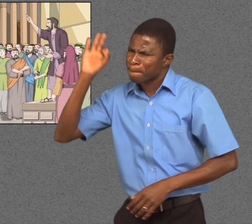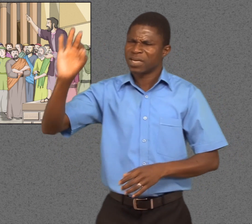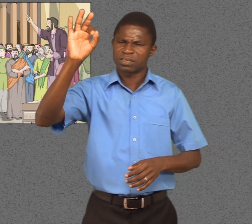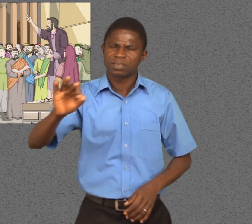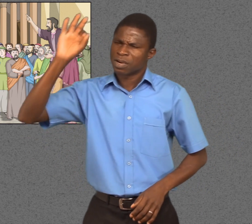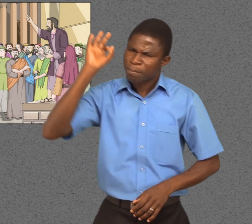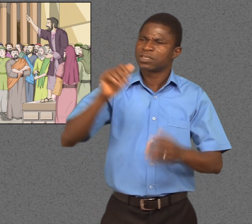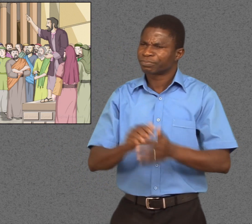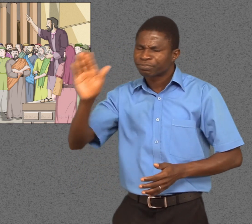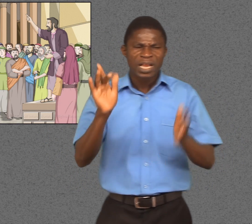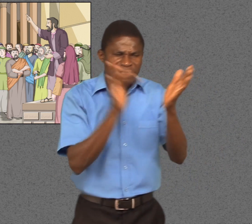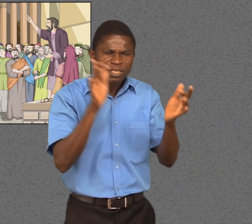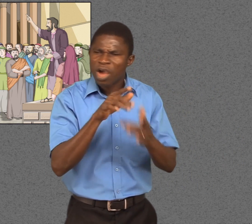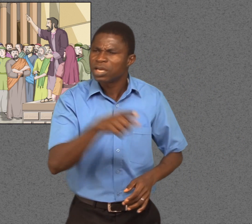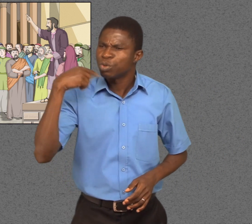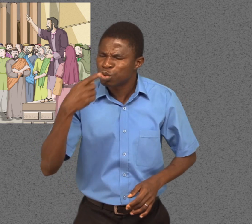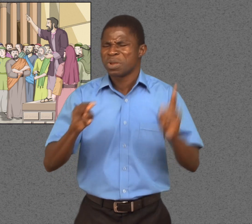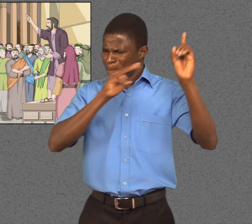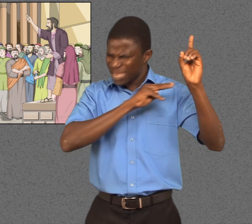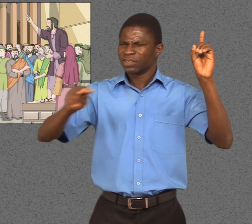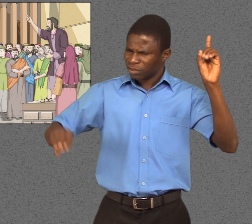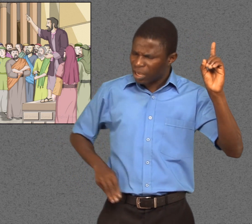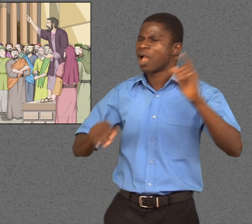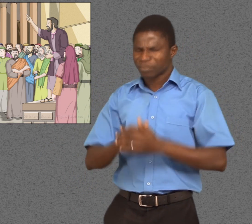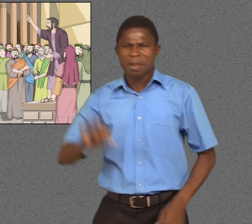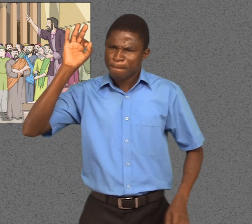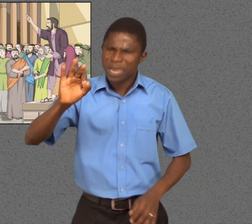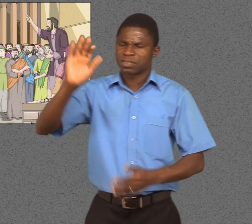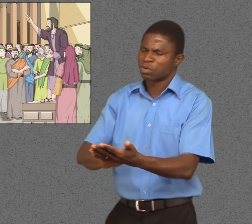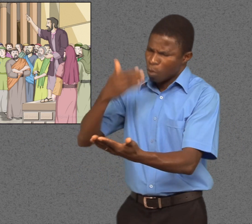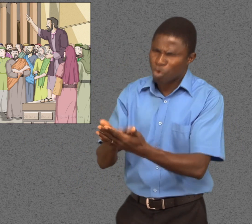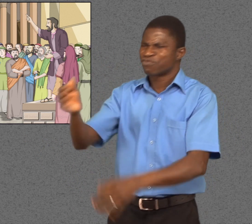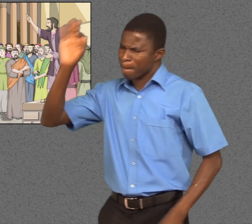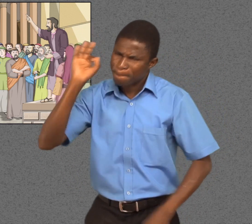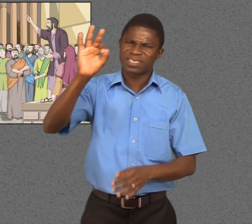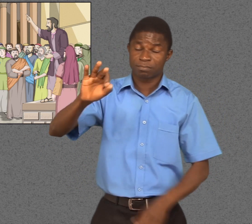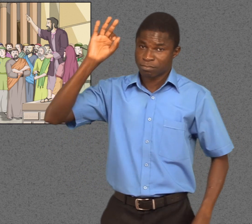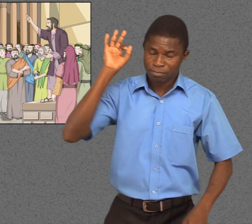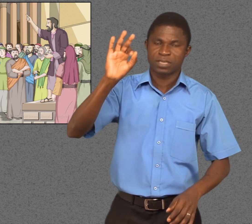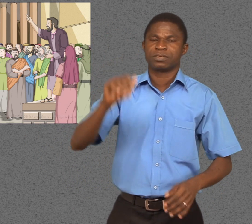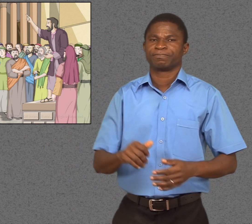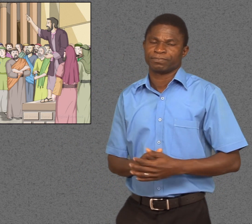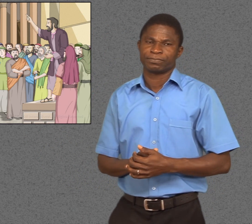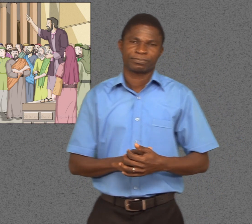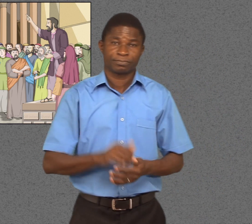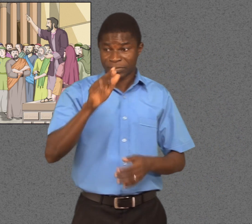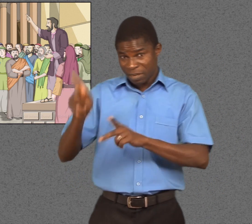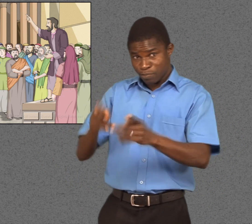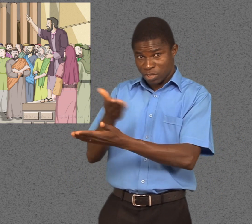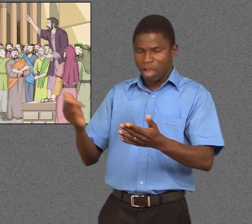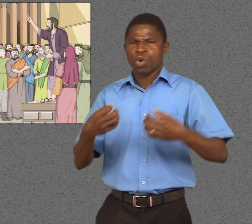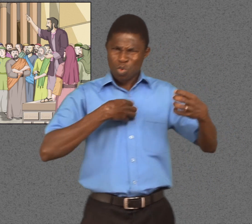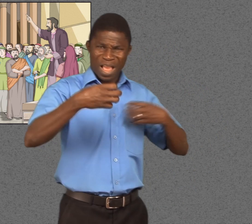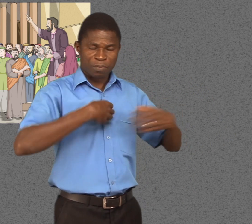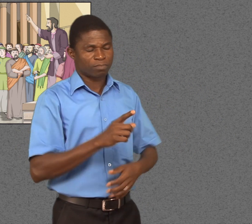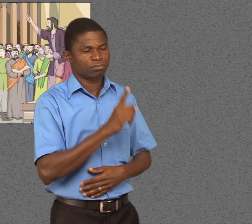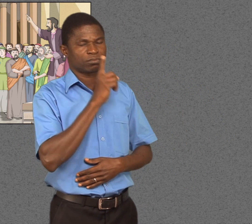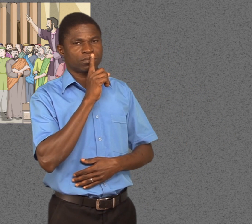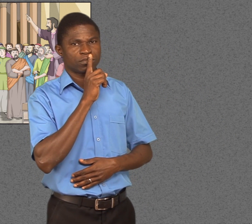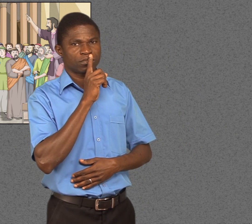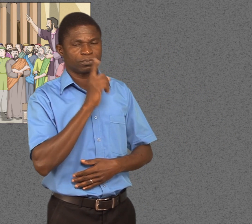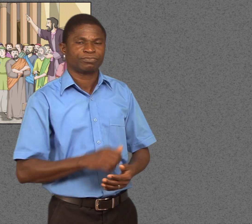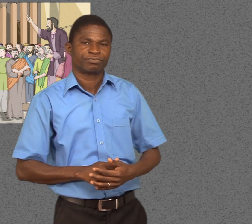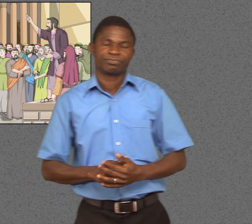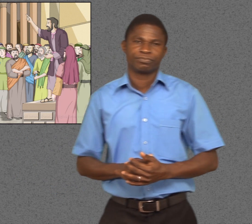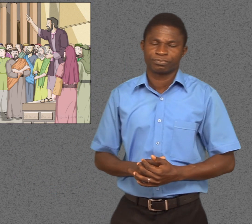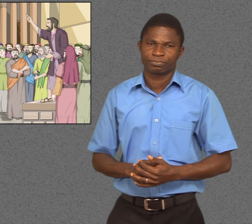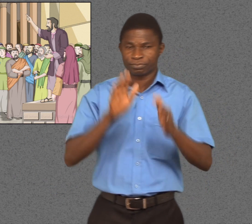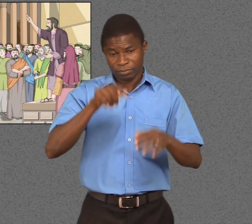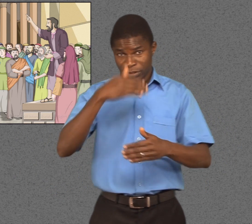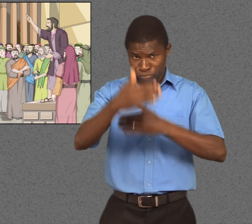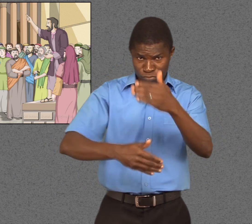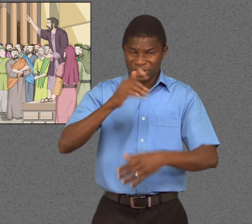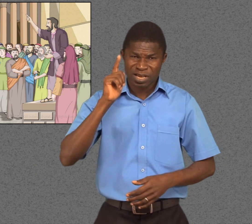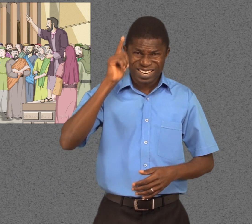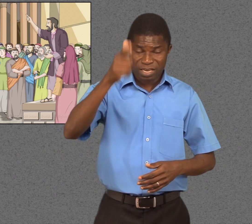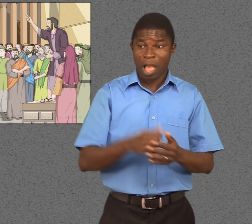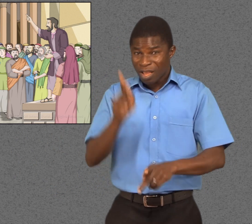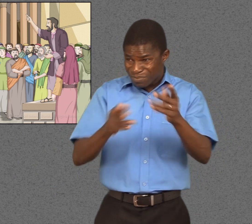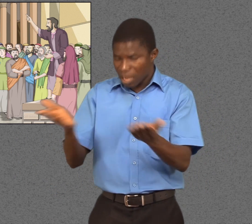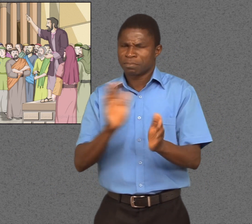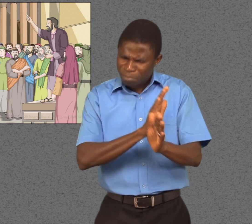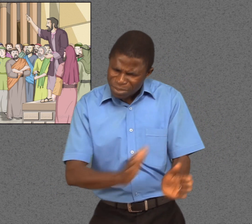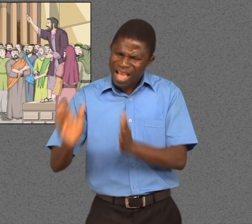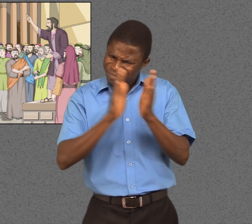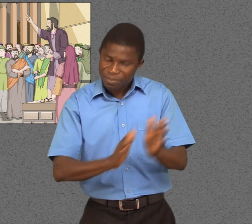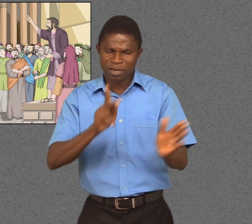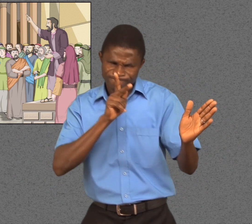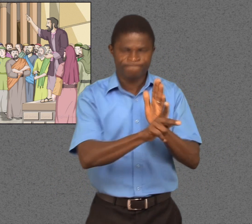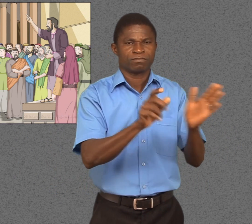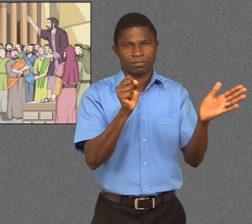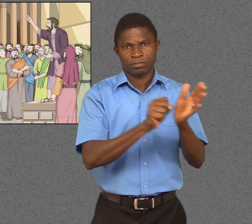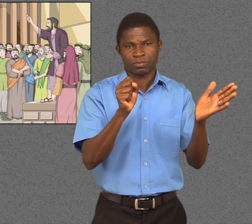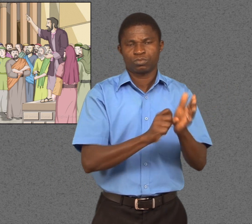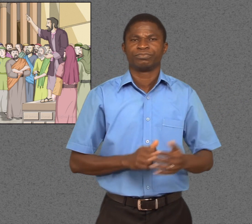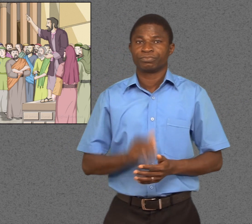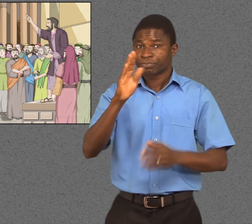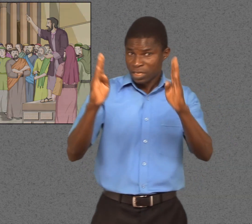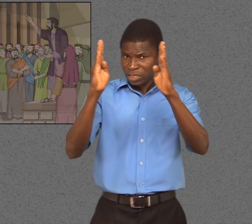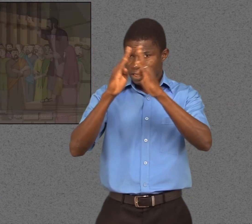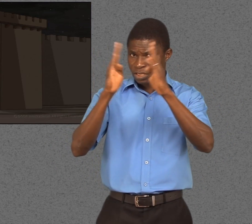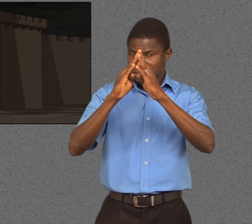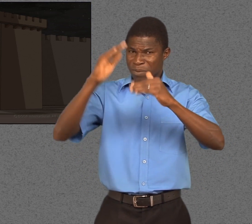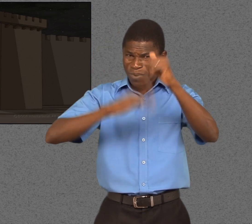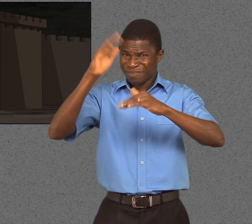But Saul was empowered all the more, and he confounded the Jews living in Damascus by proving that Jesus is the Christ.